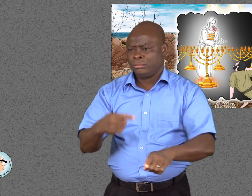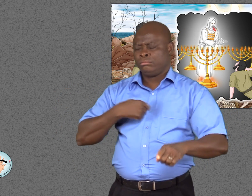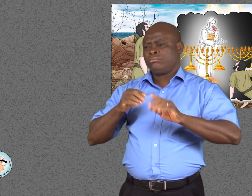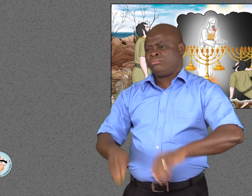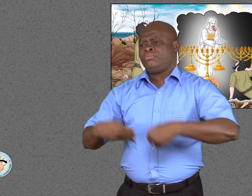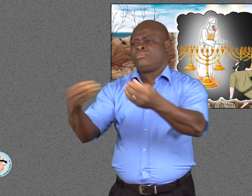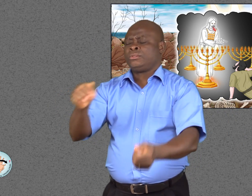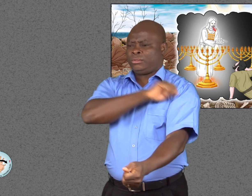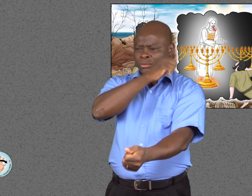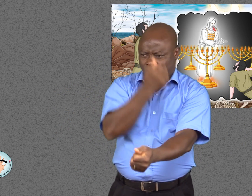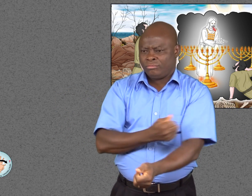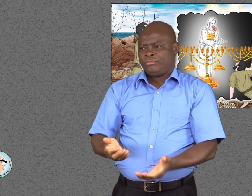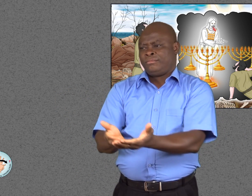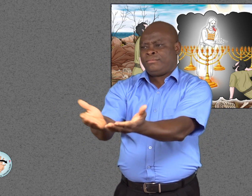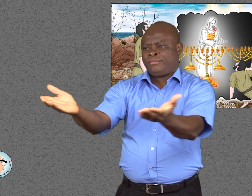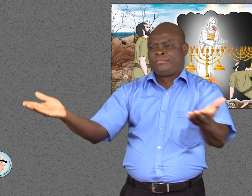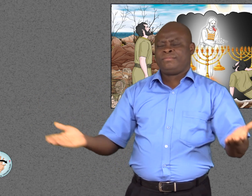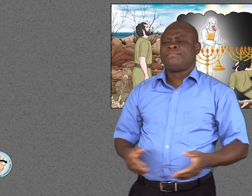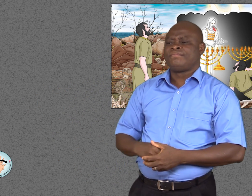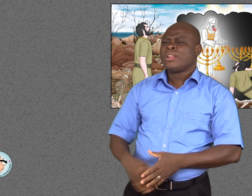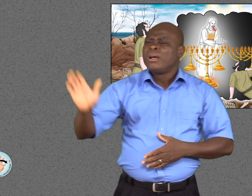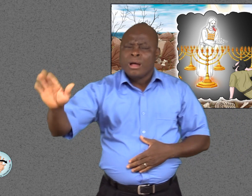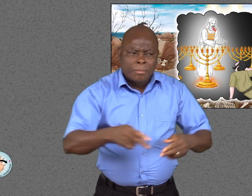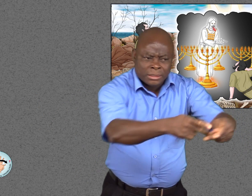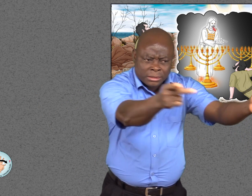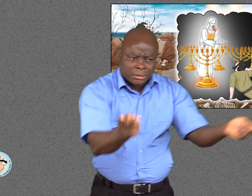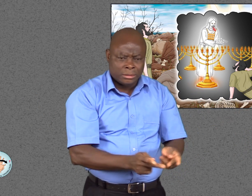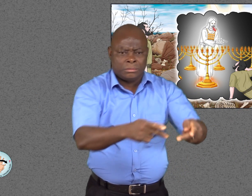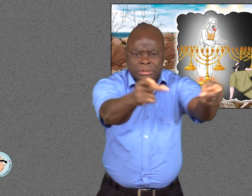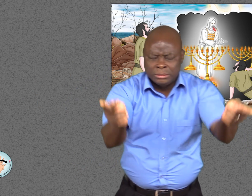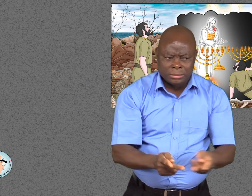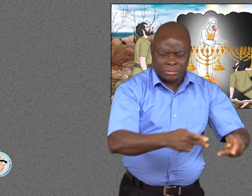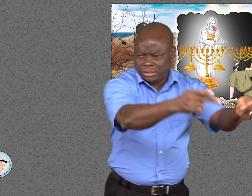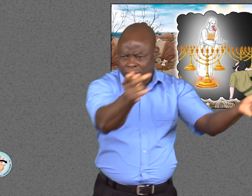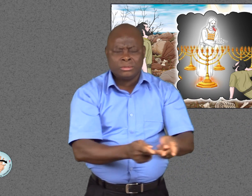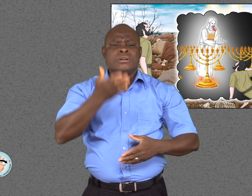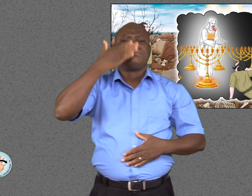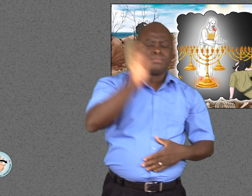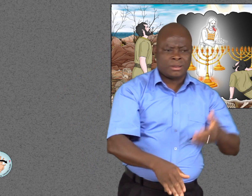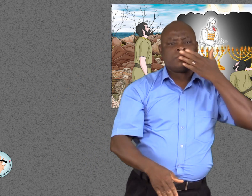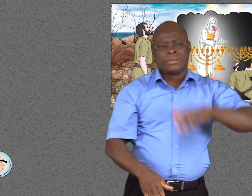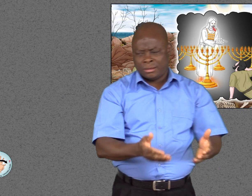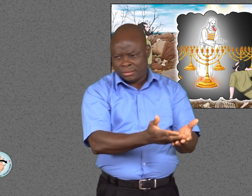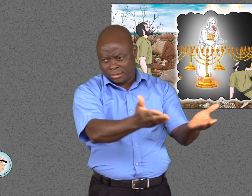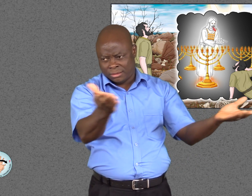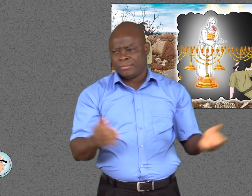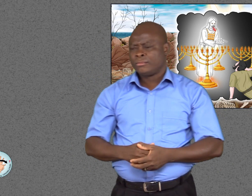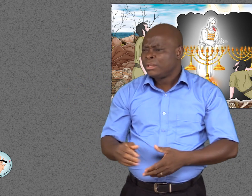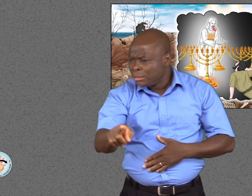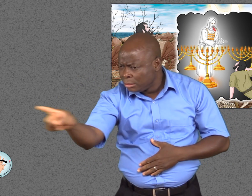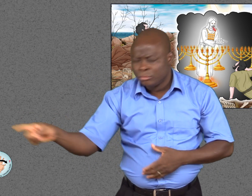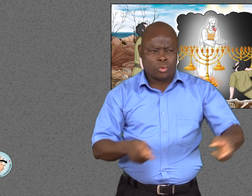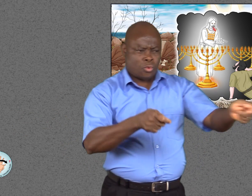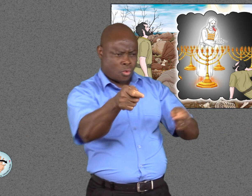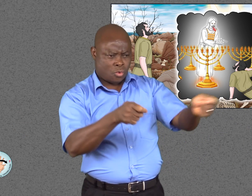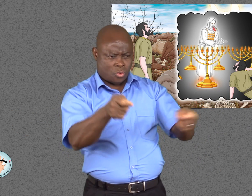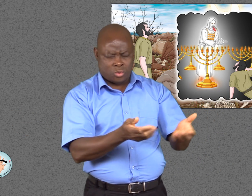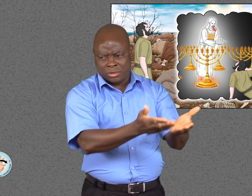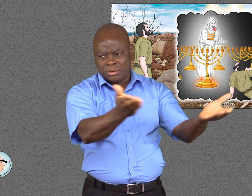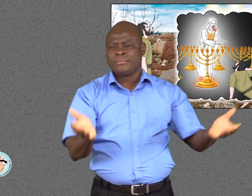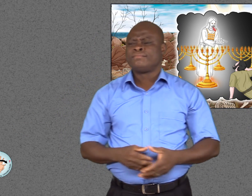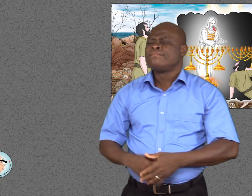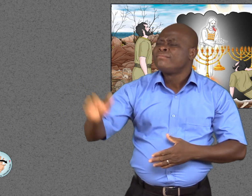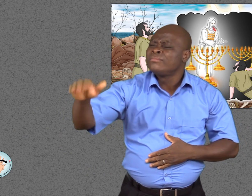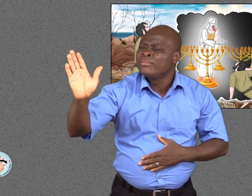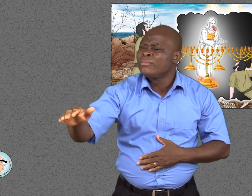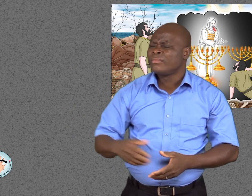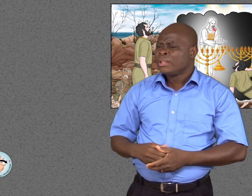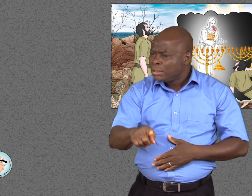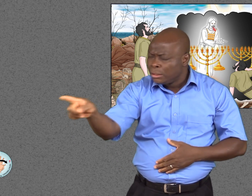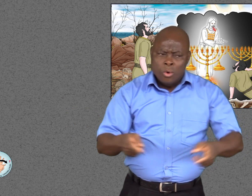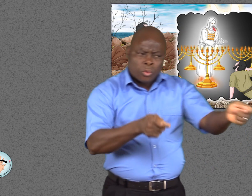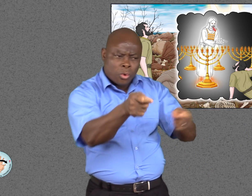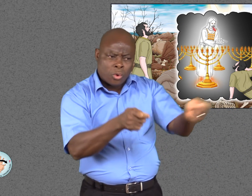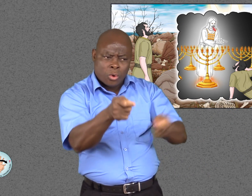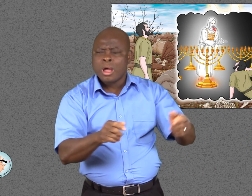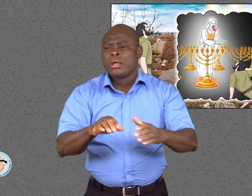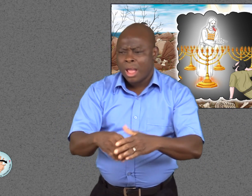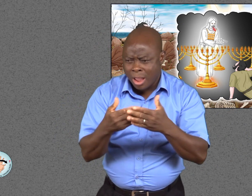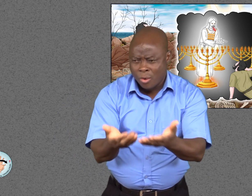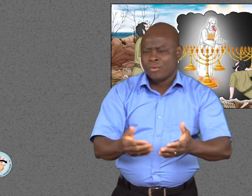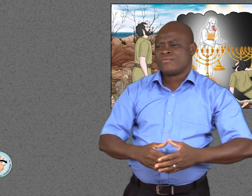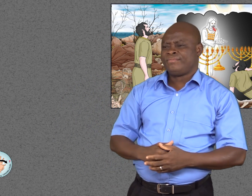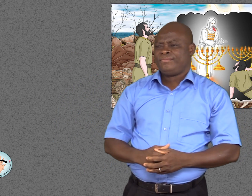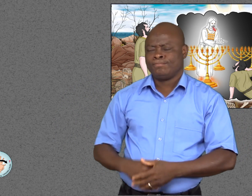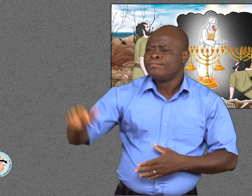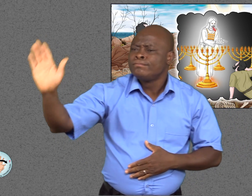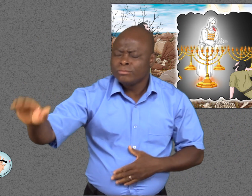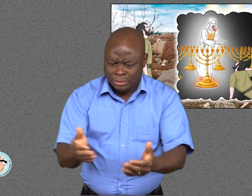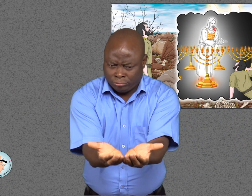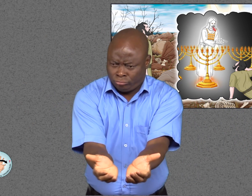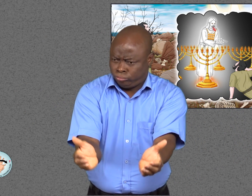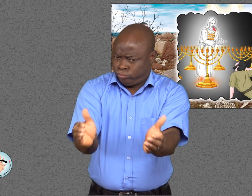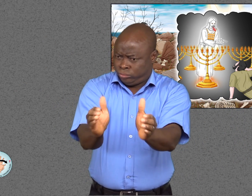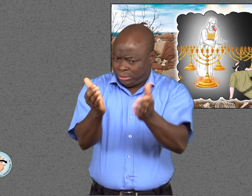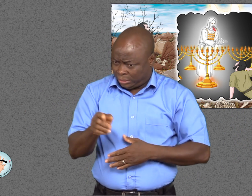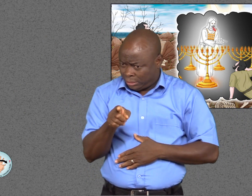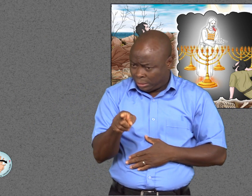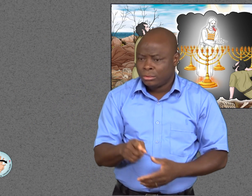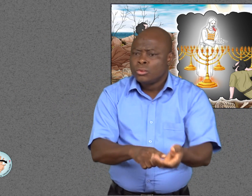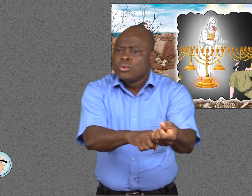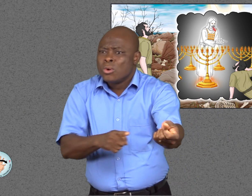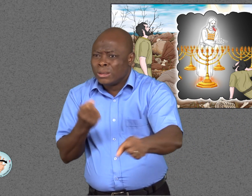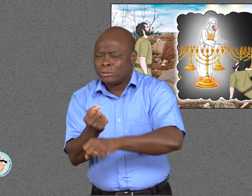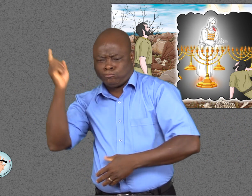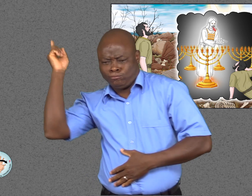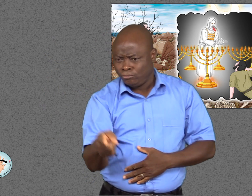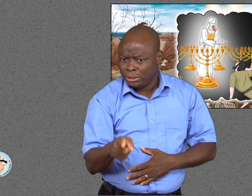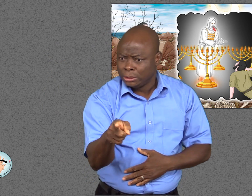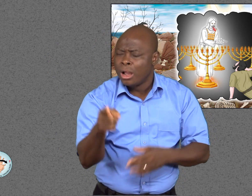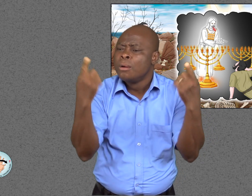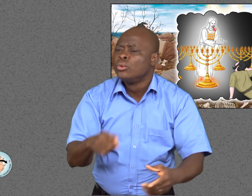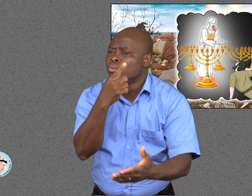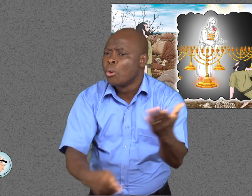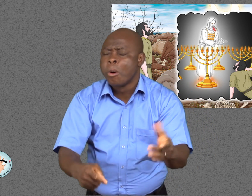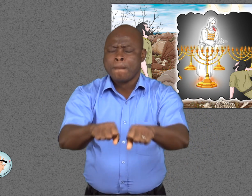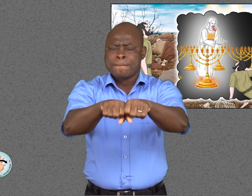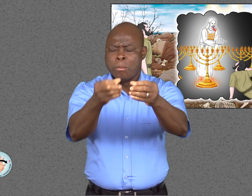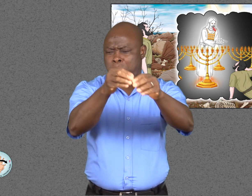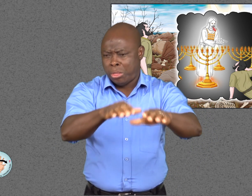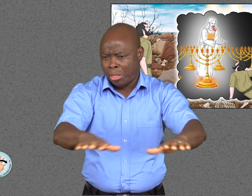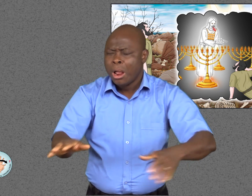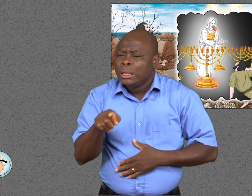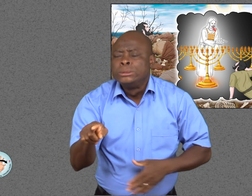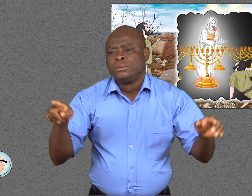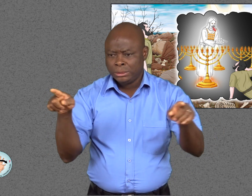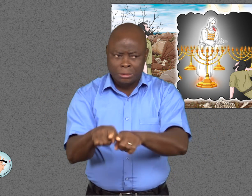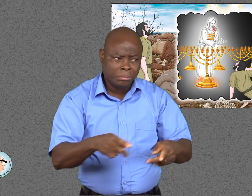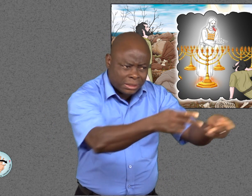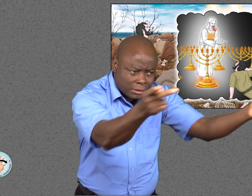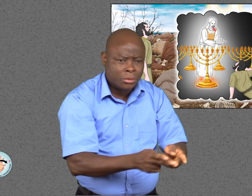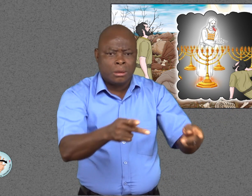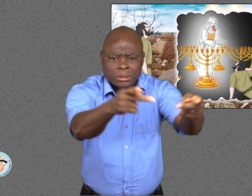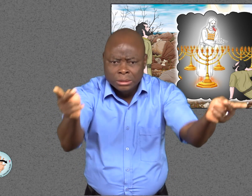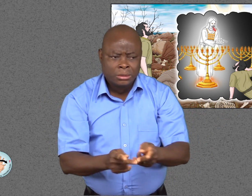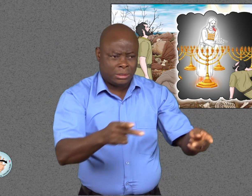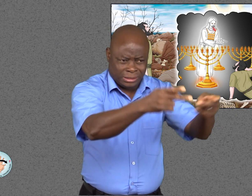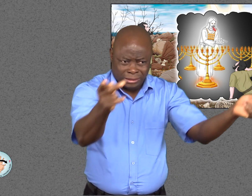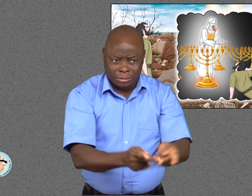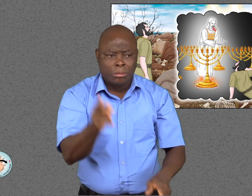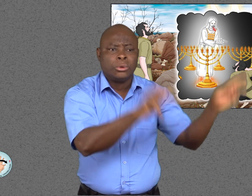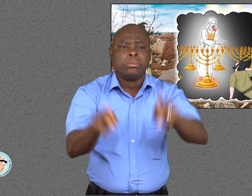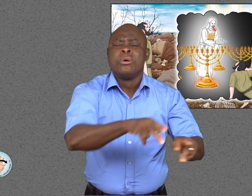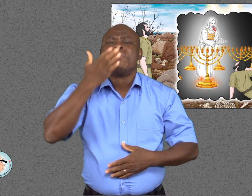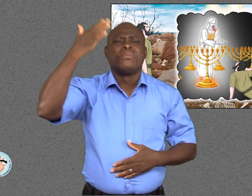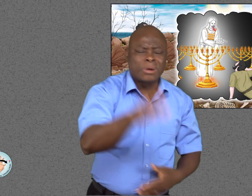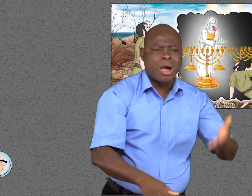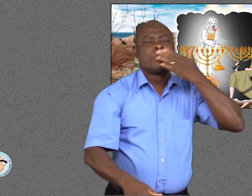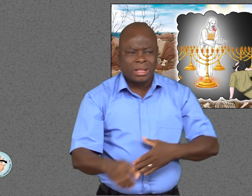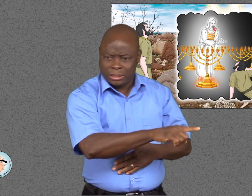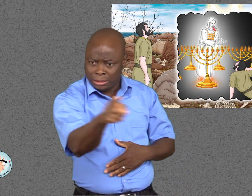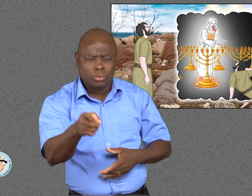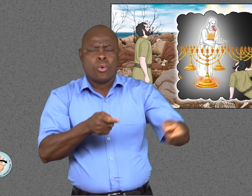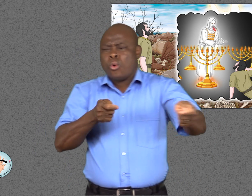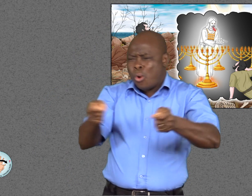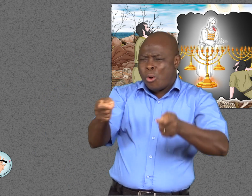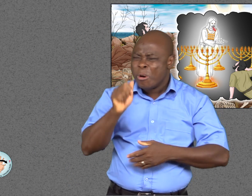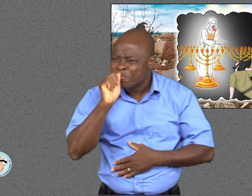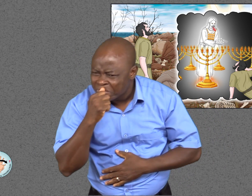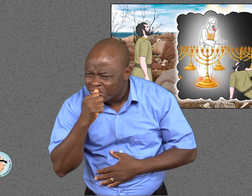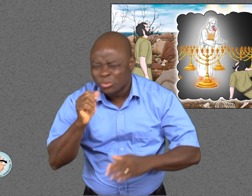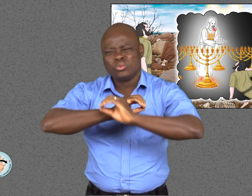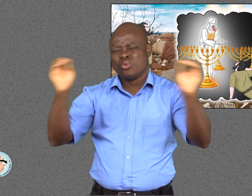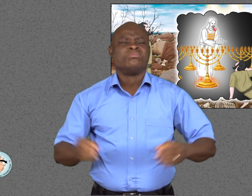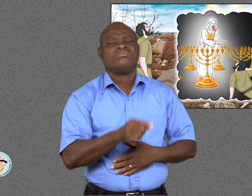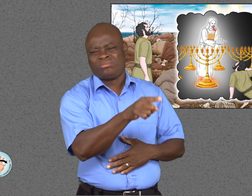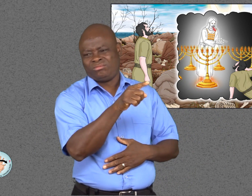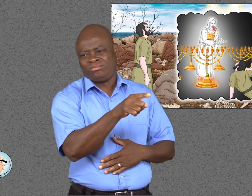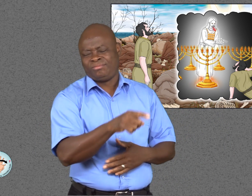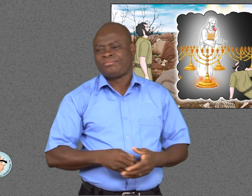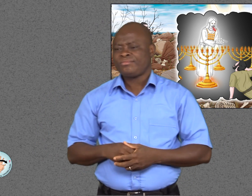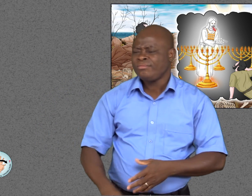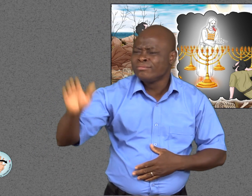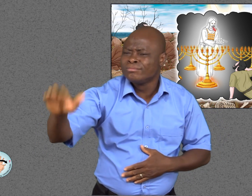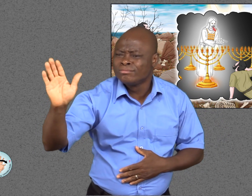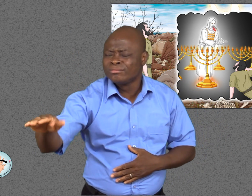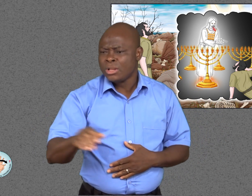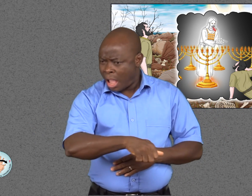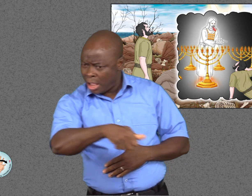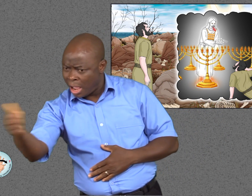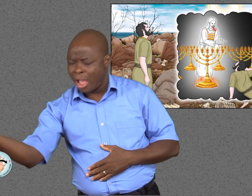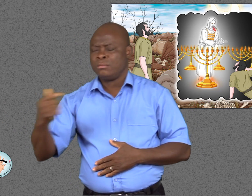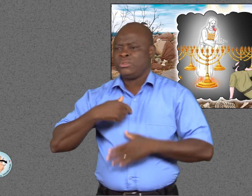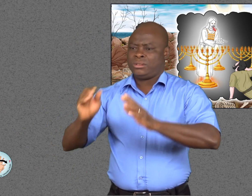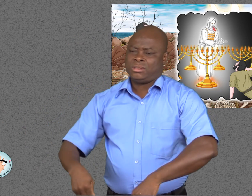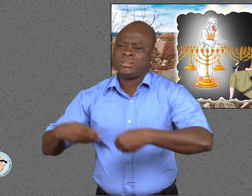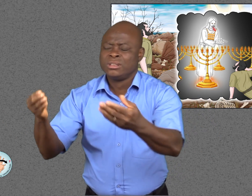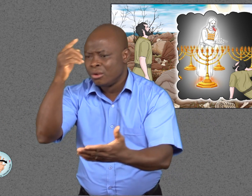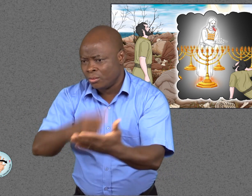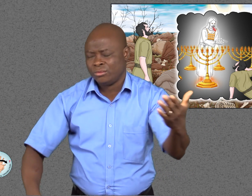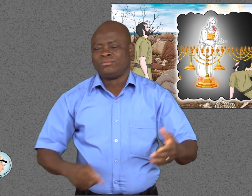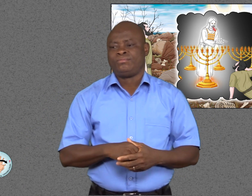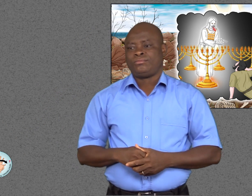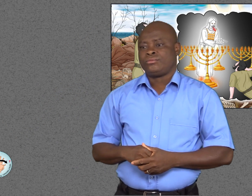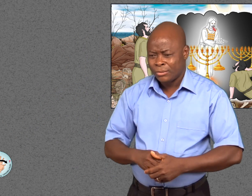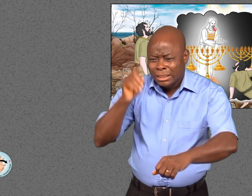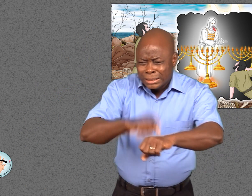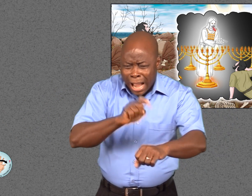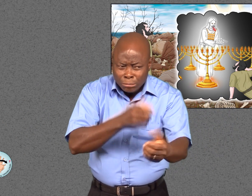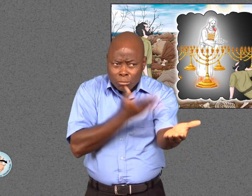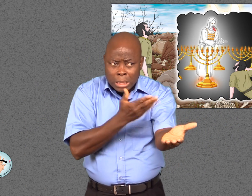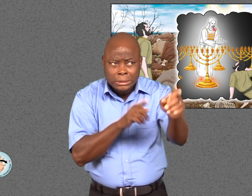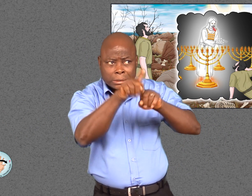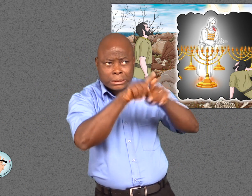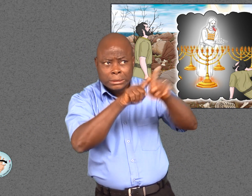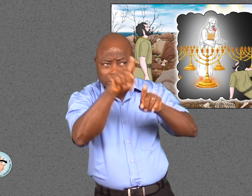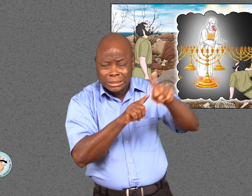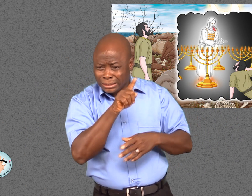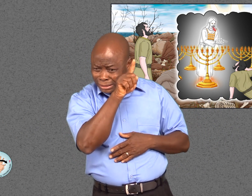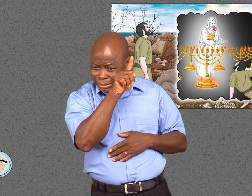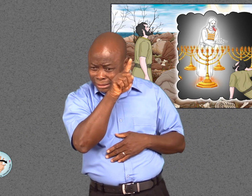He will rule them with an iron scepter and shatter them like pottery —just as I have received authority from My Father.